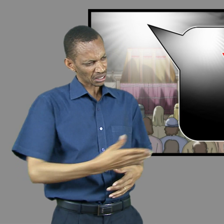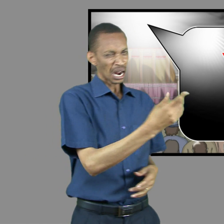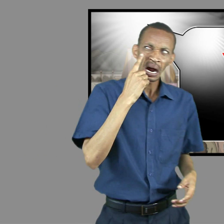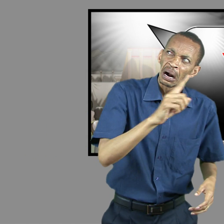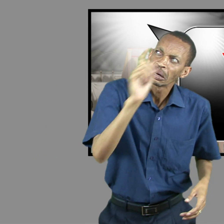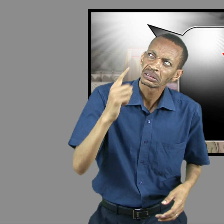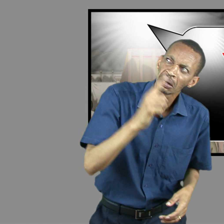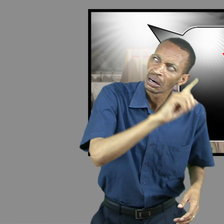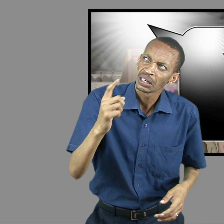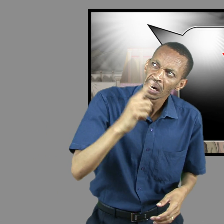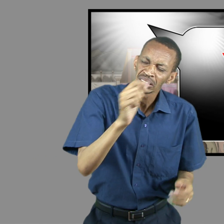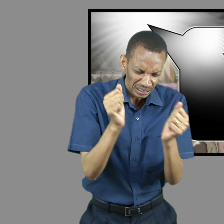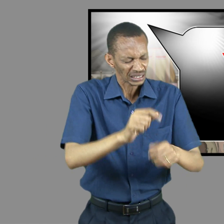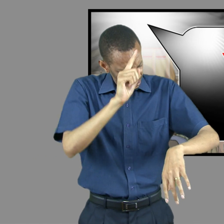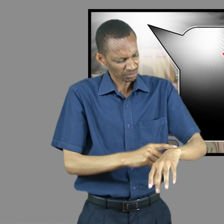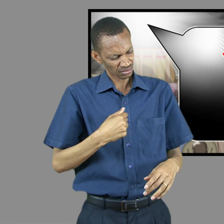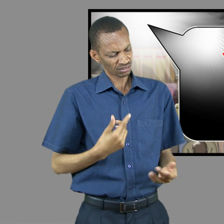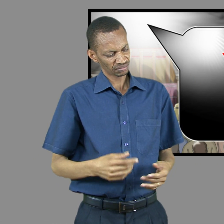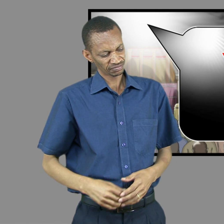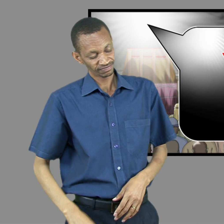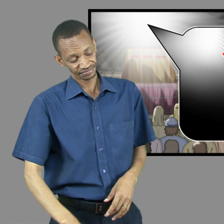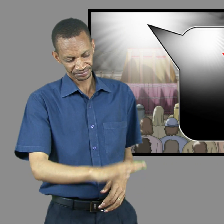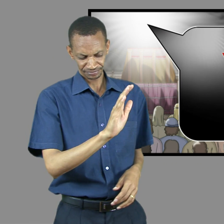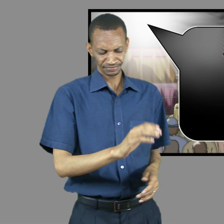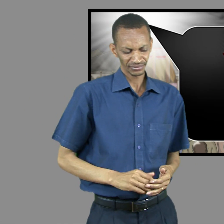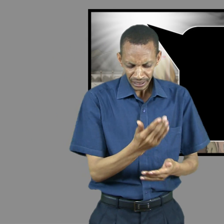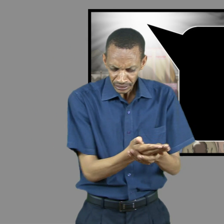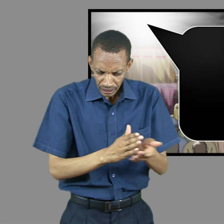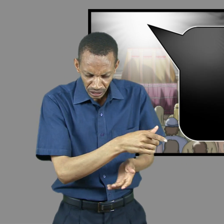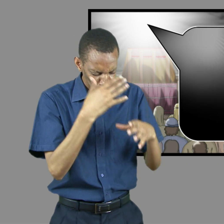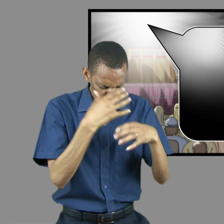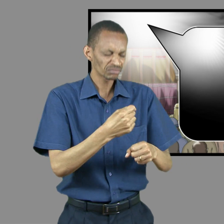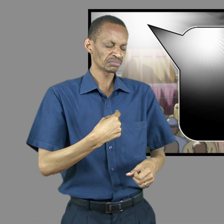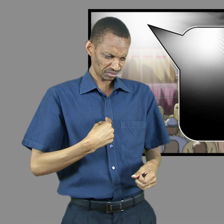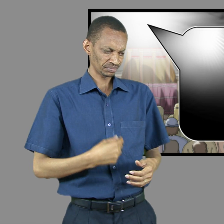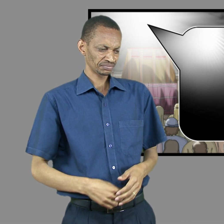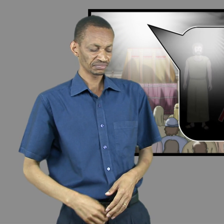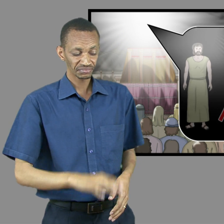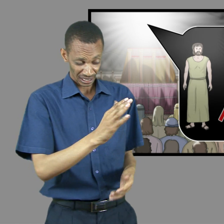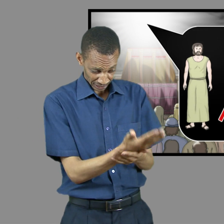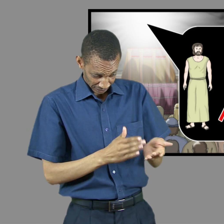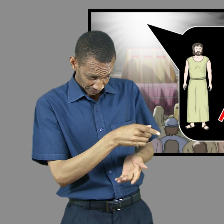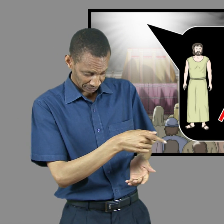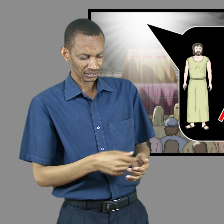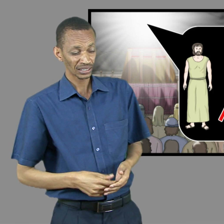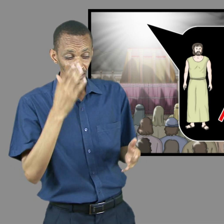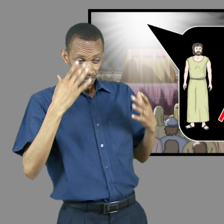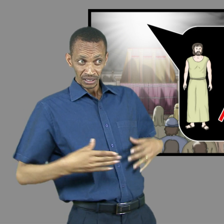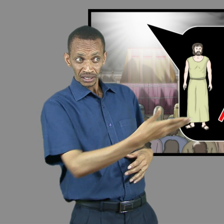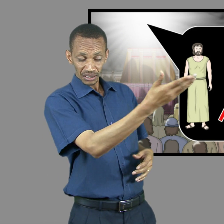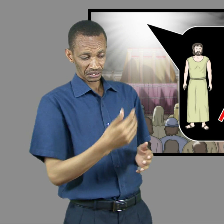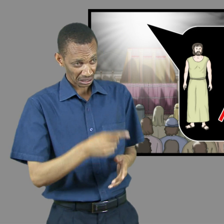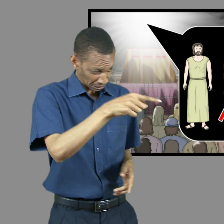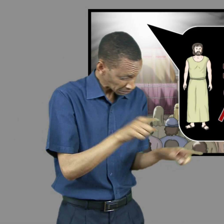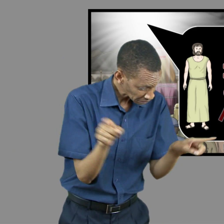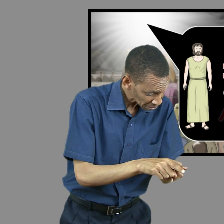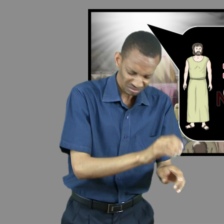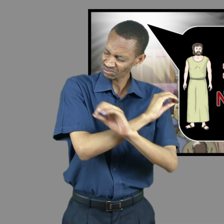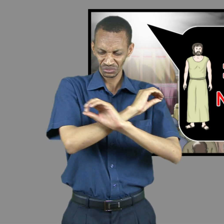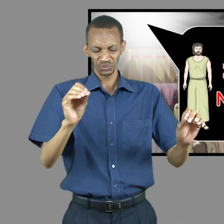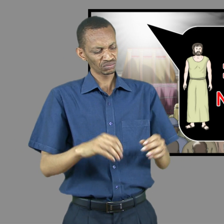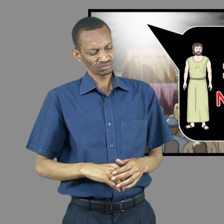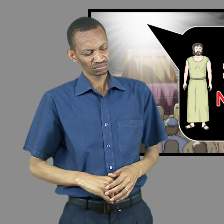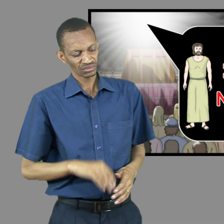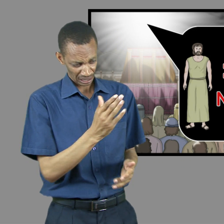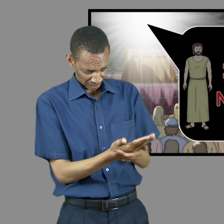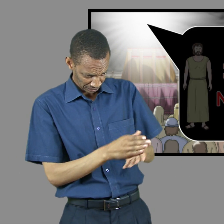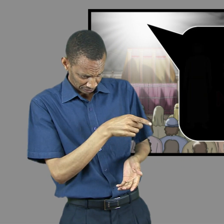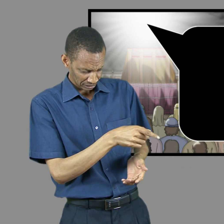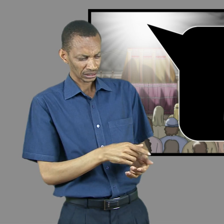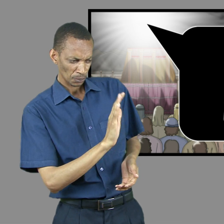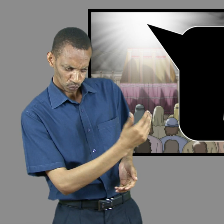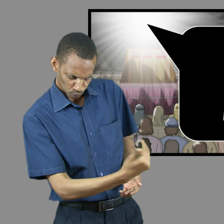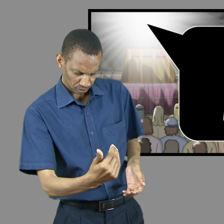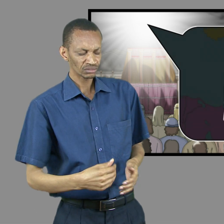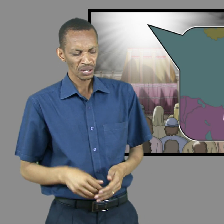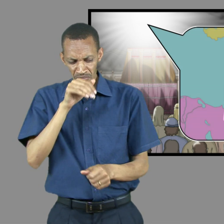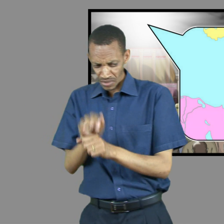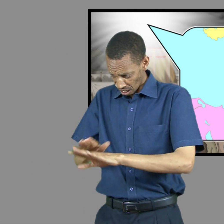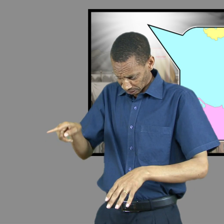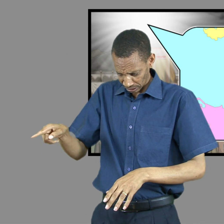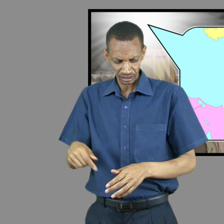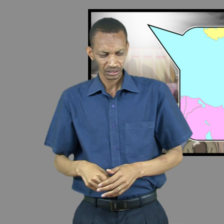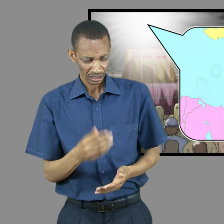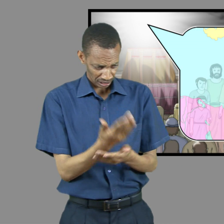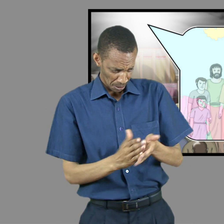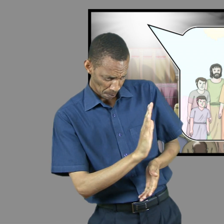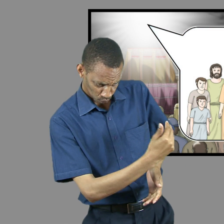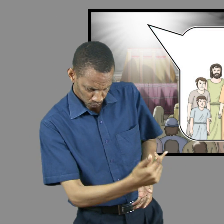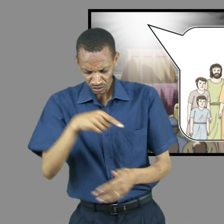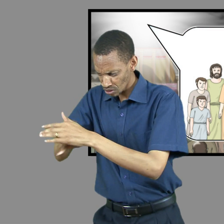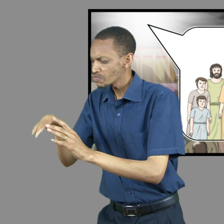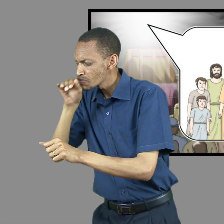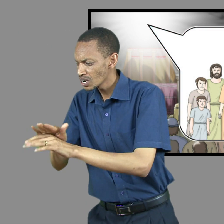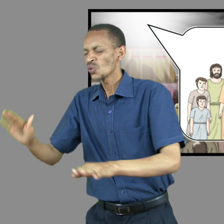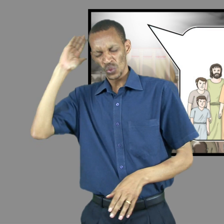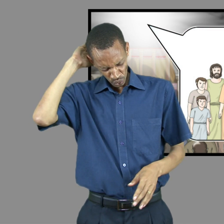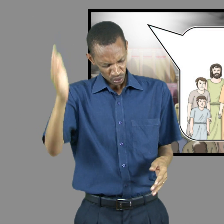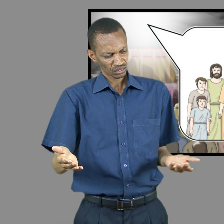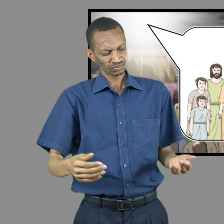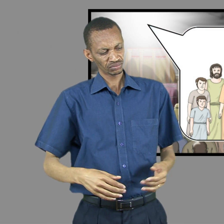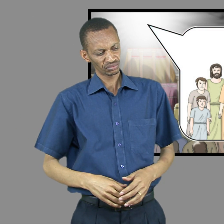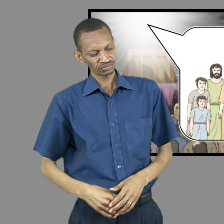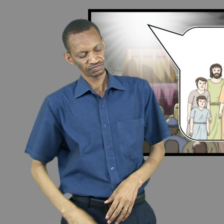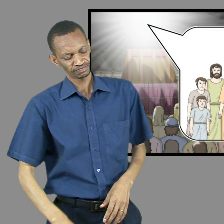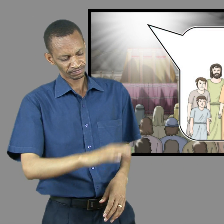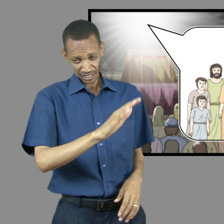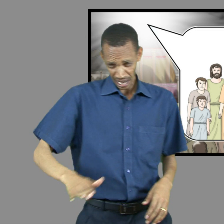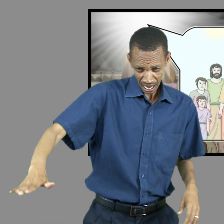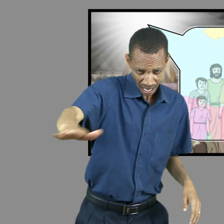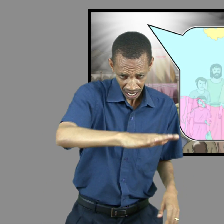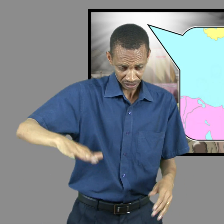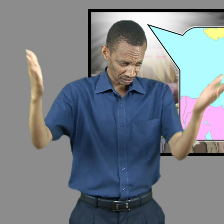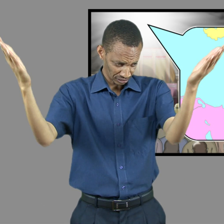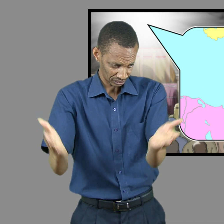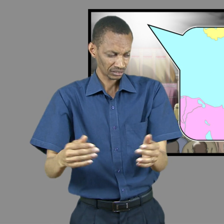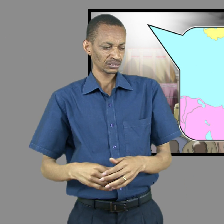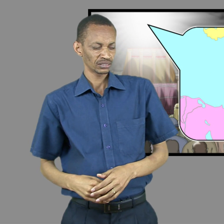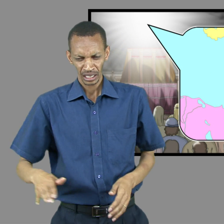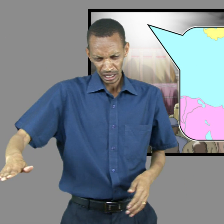But because My servant Caleb has a different spirit and has followed Me wholeheartedly, I will bring him into the land he has entered, and his descendants will inherit it.